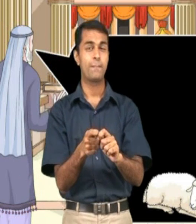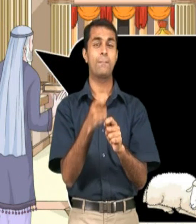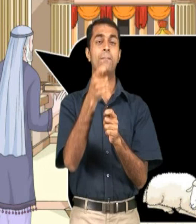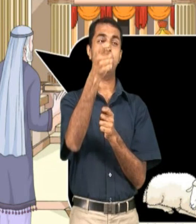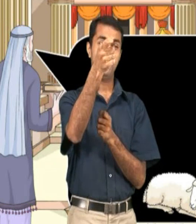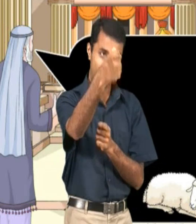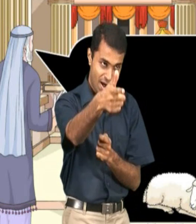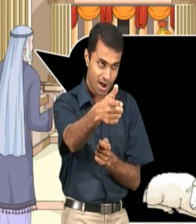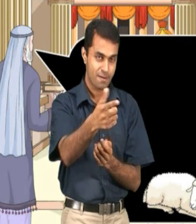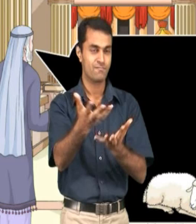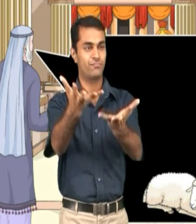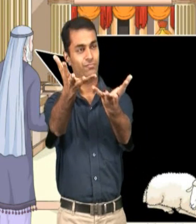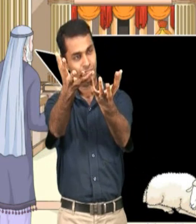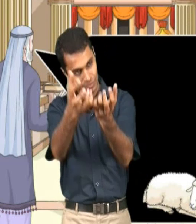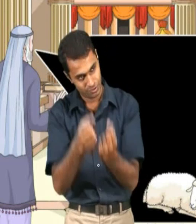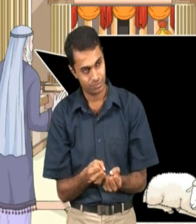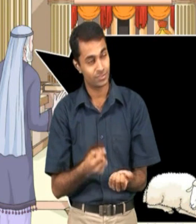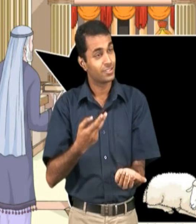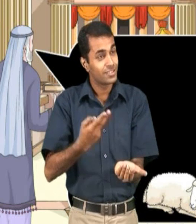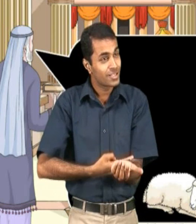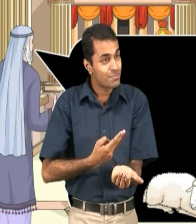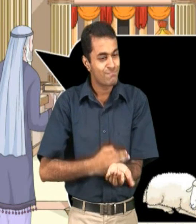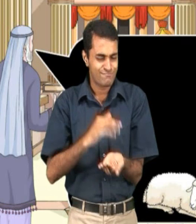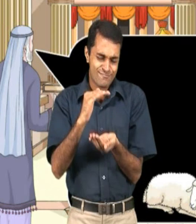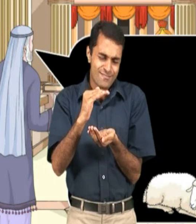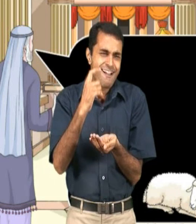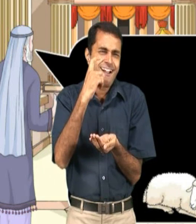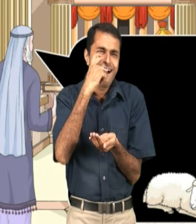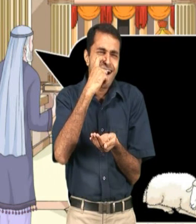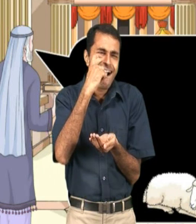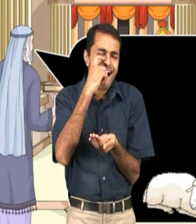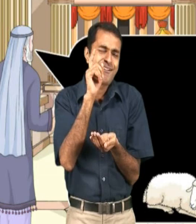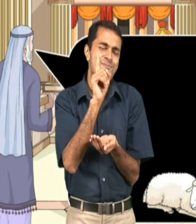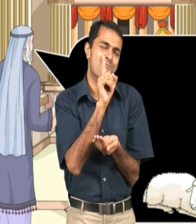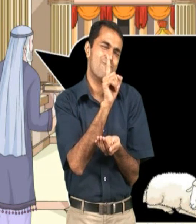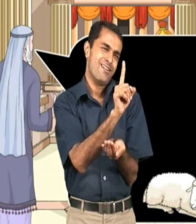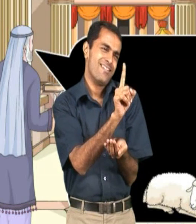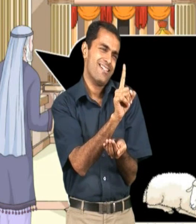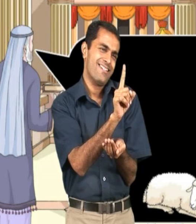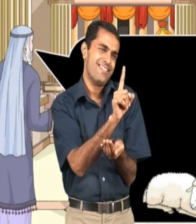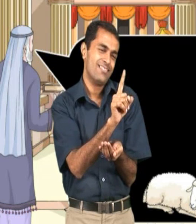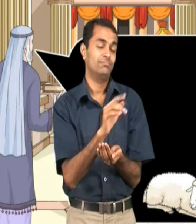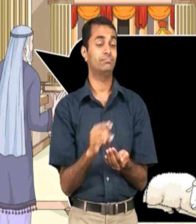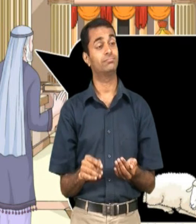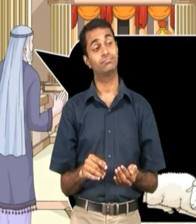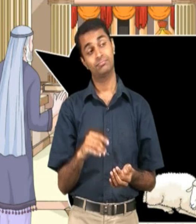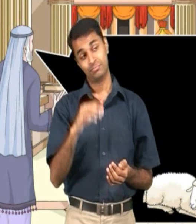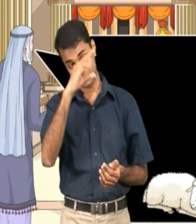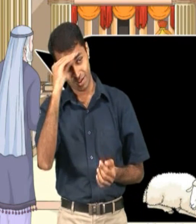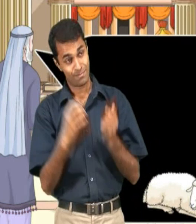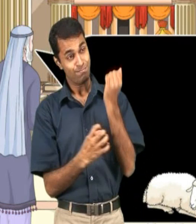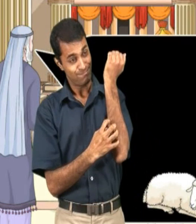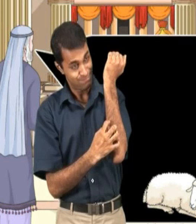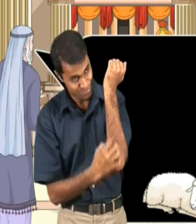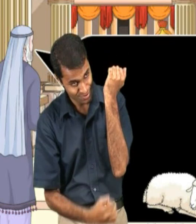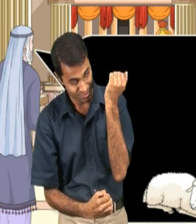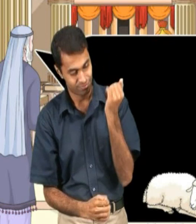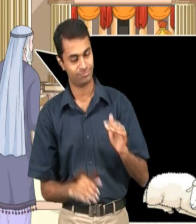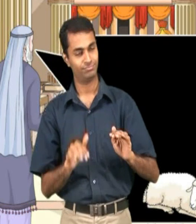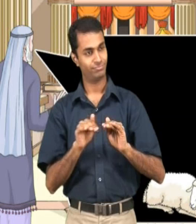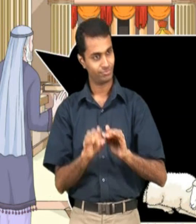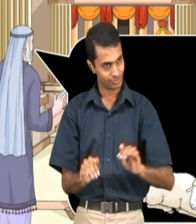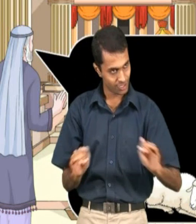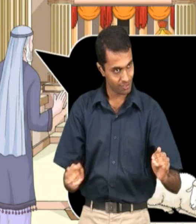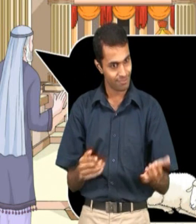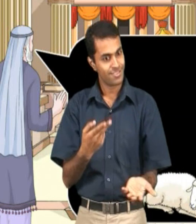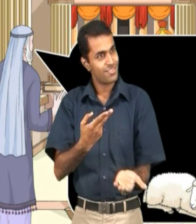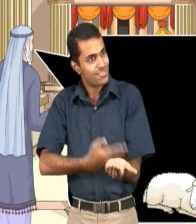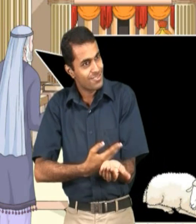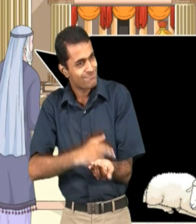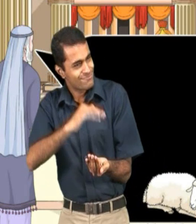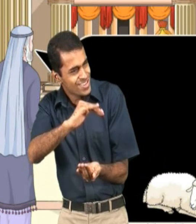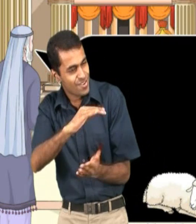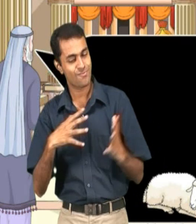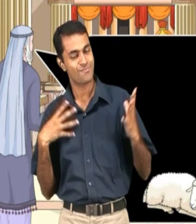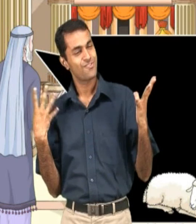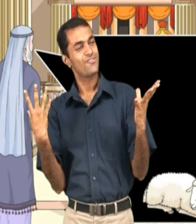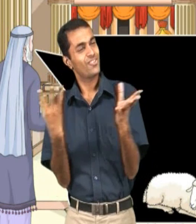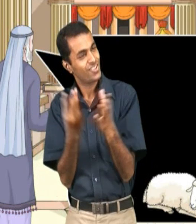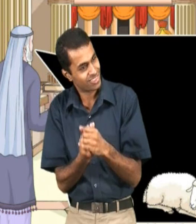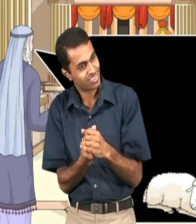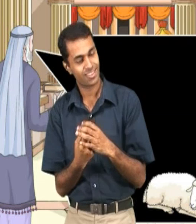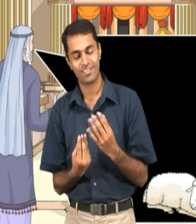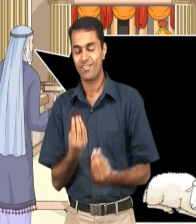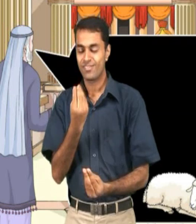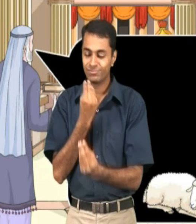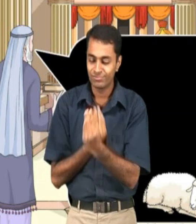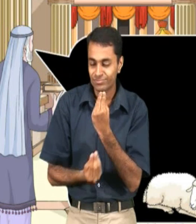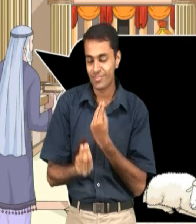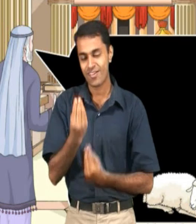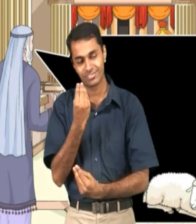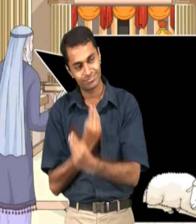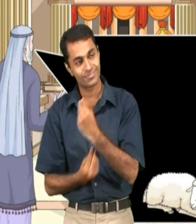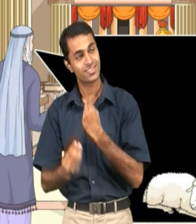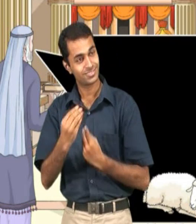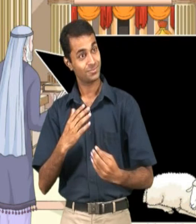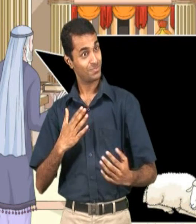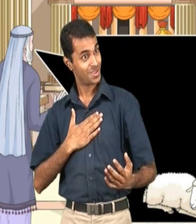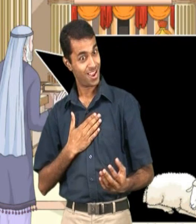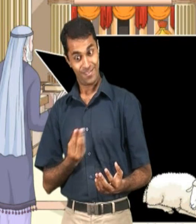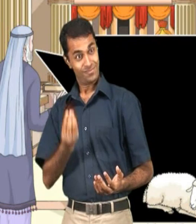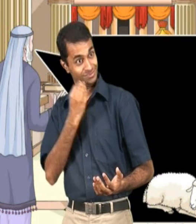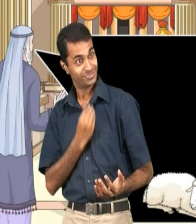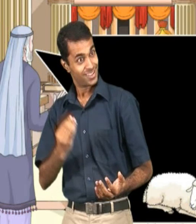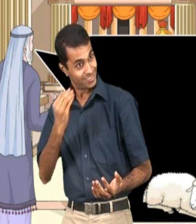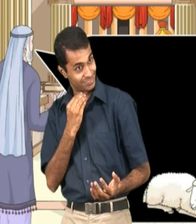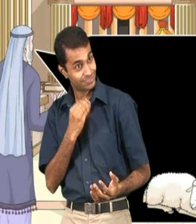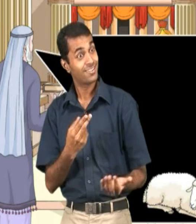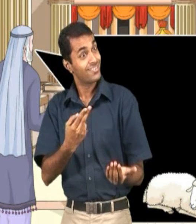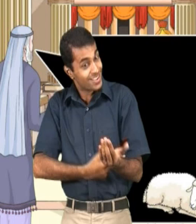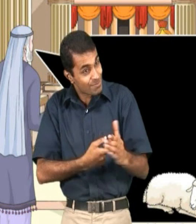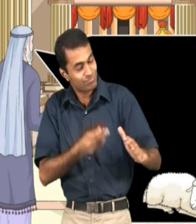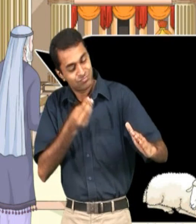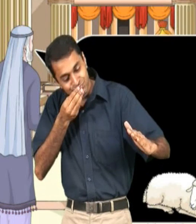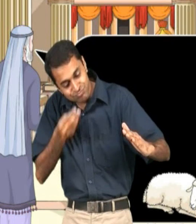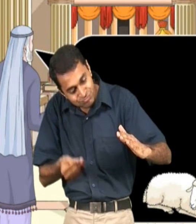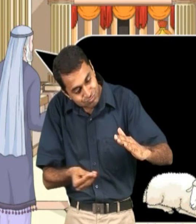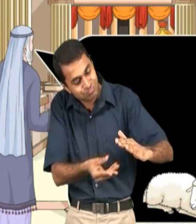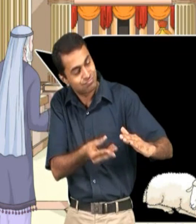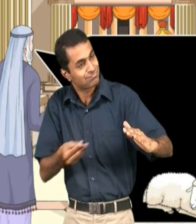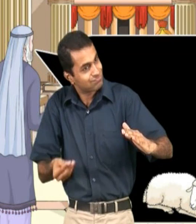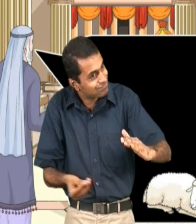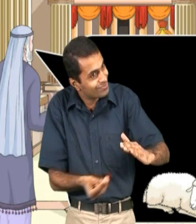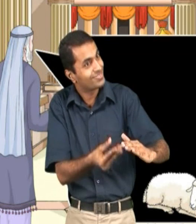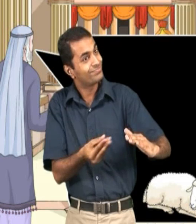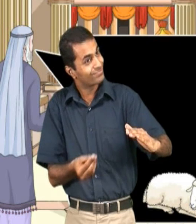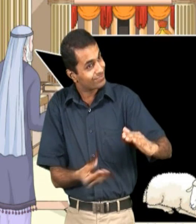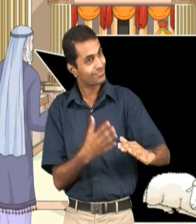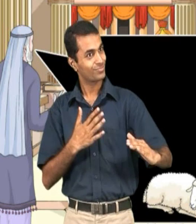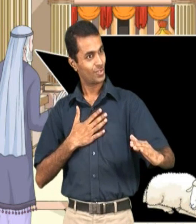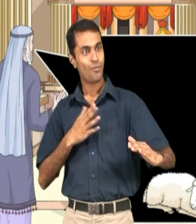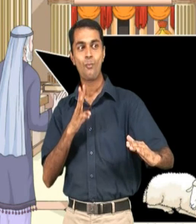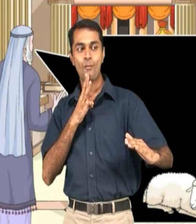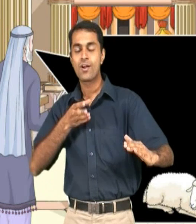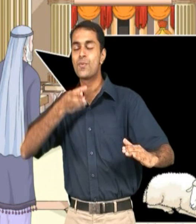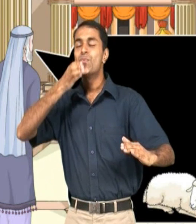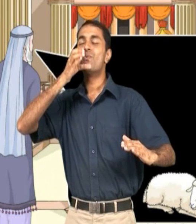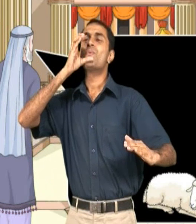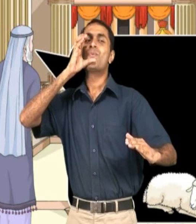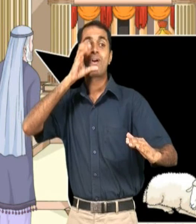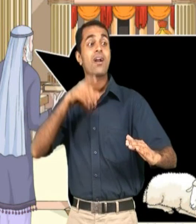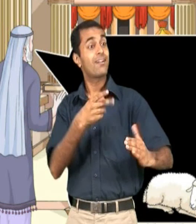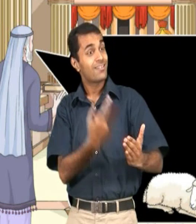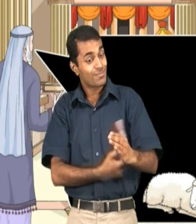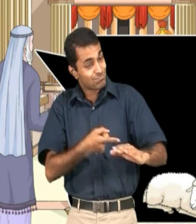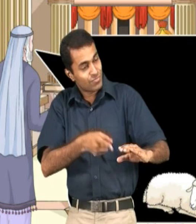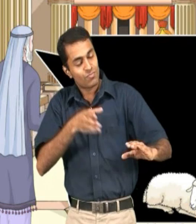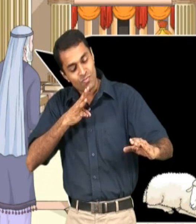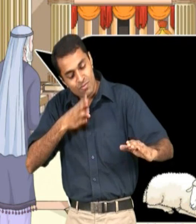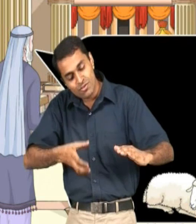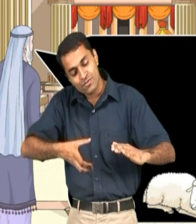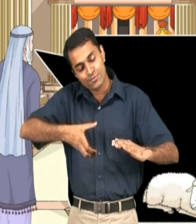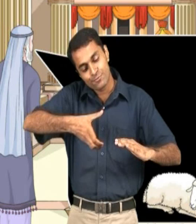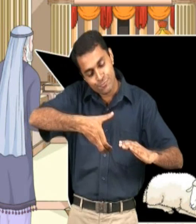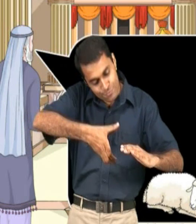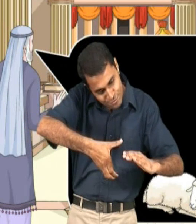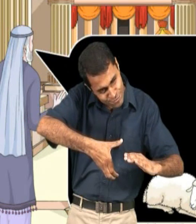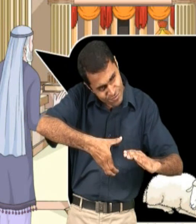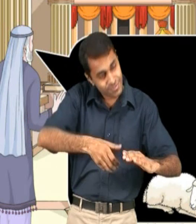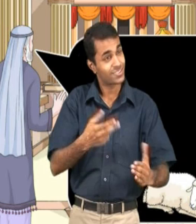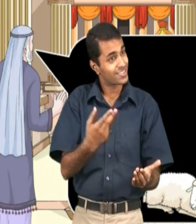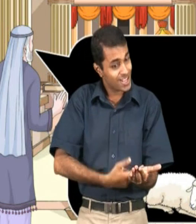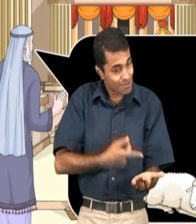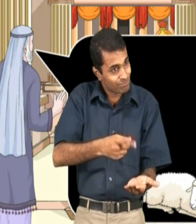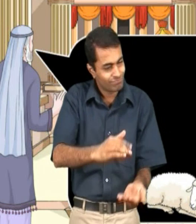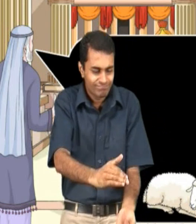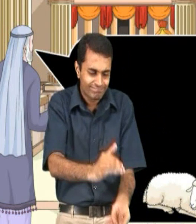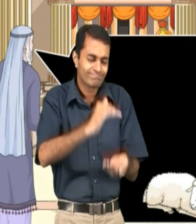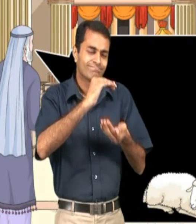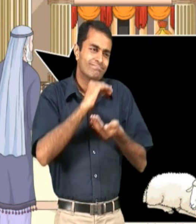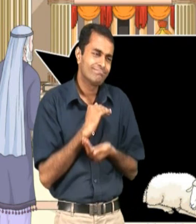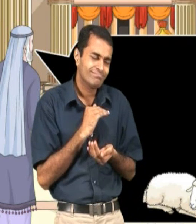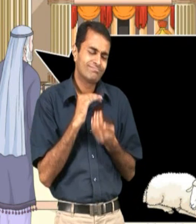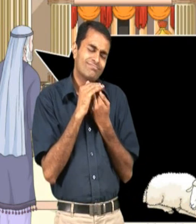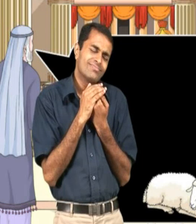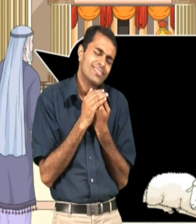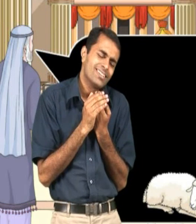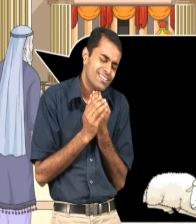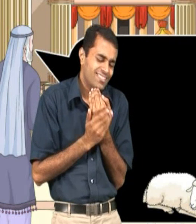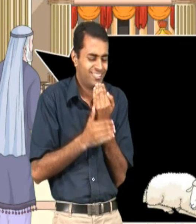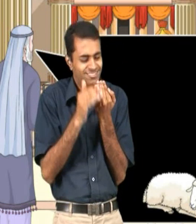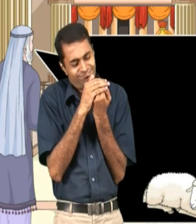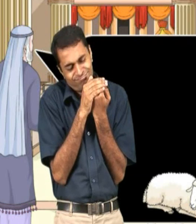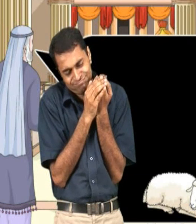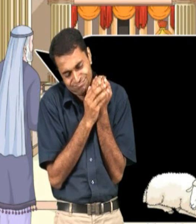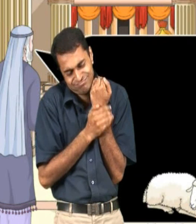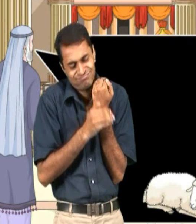He raised it, and it grew up with him and his children. It shared his food and drank from his cup;